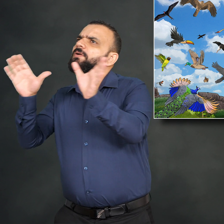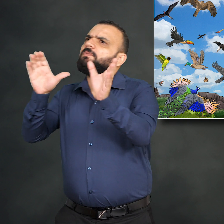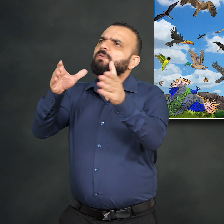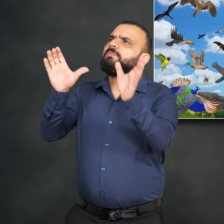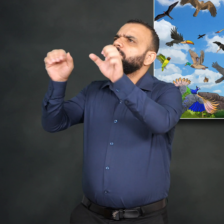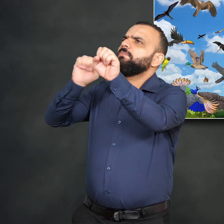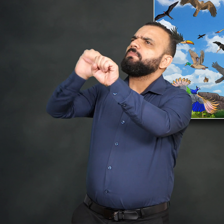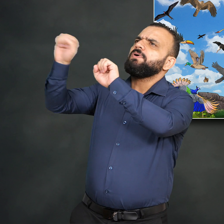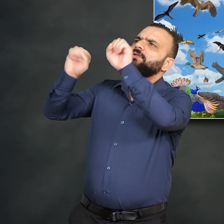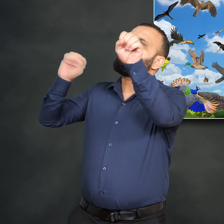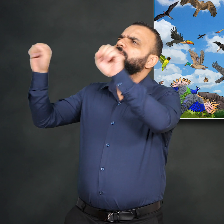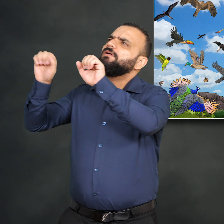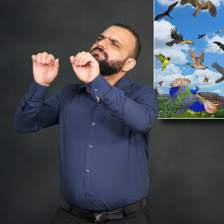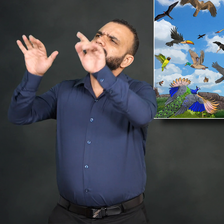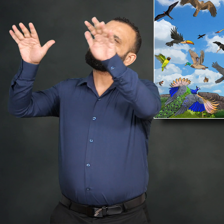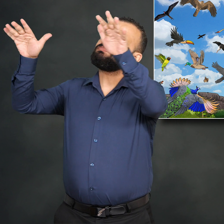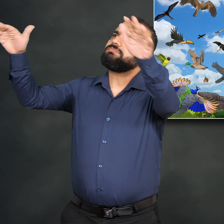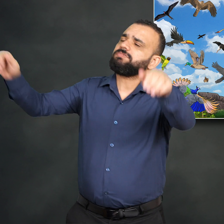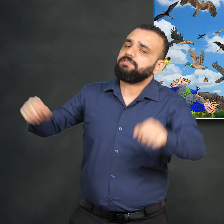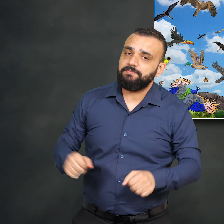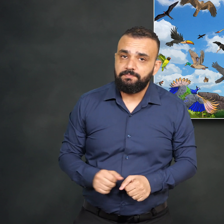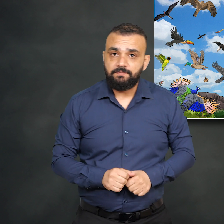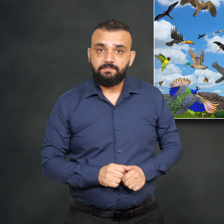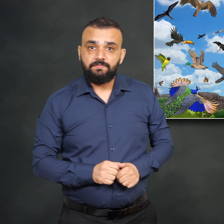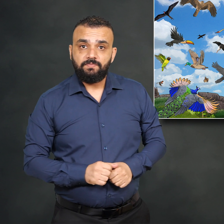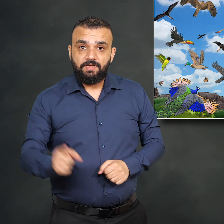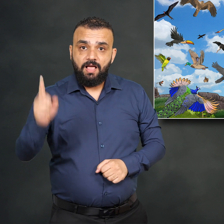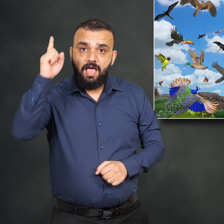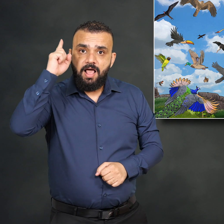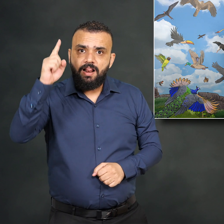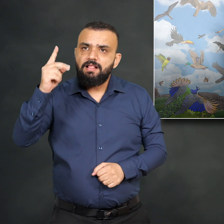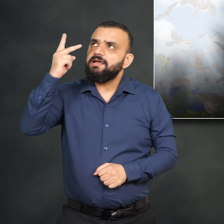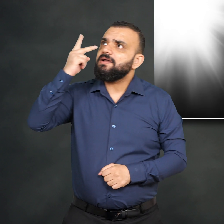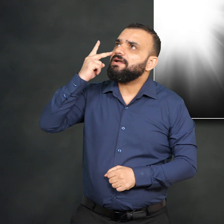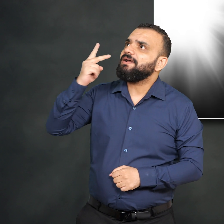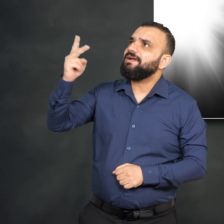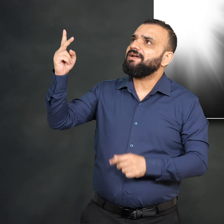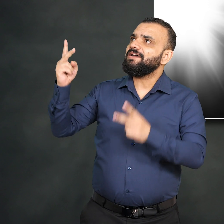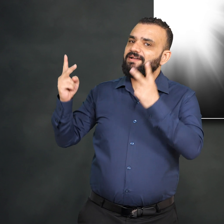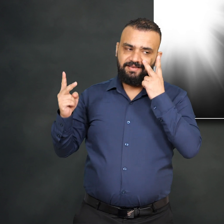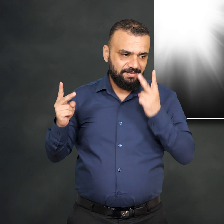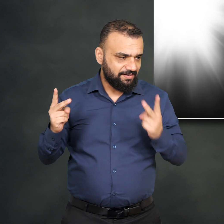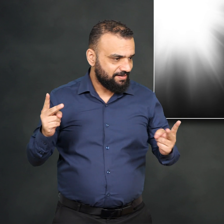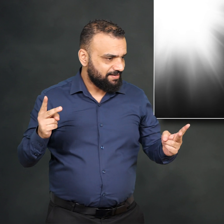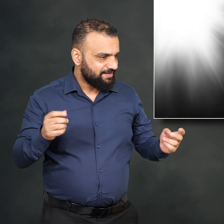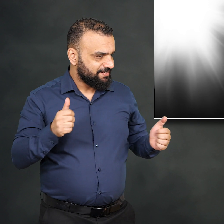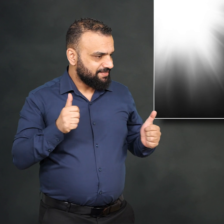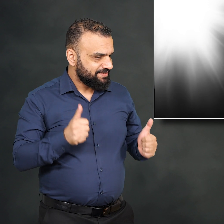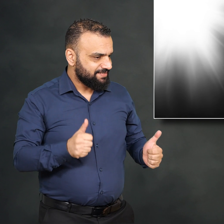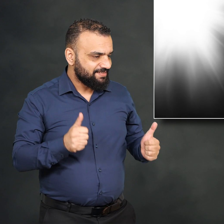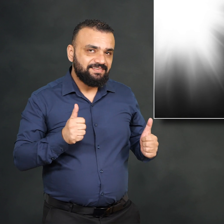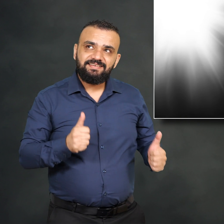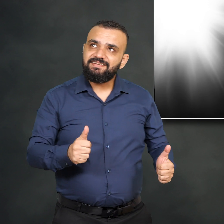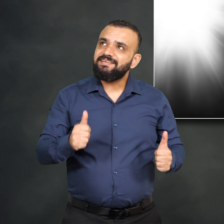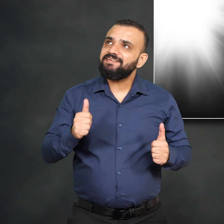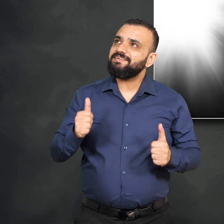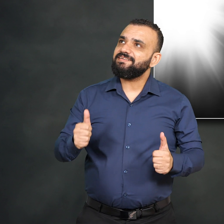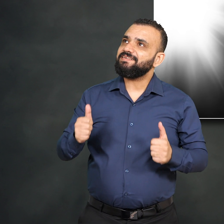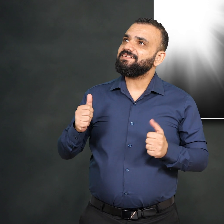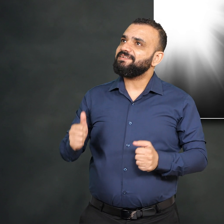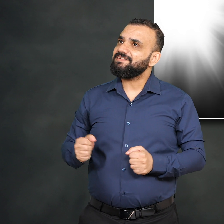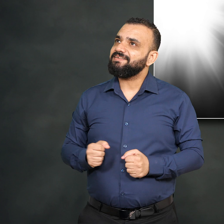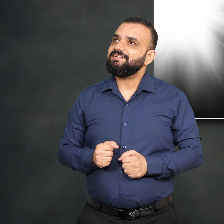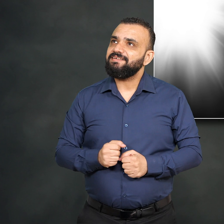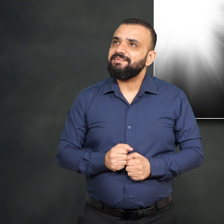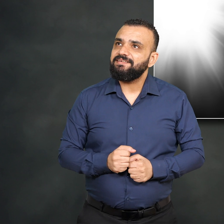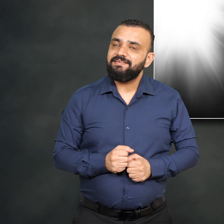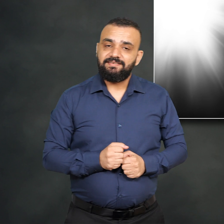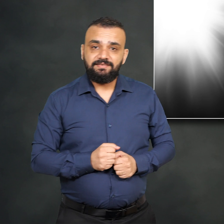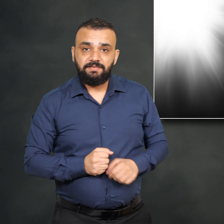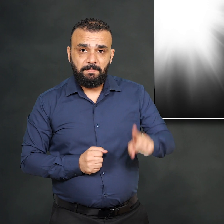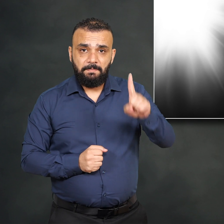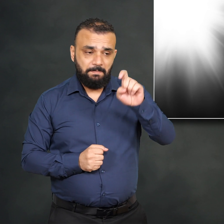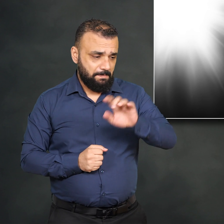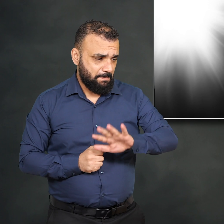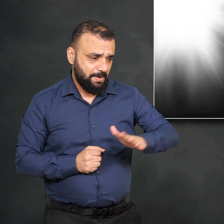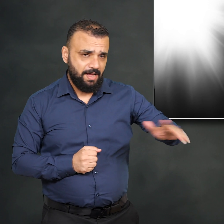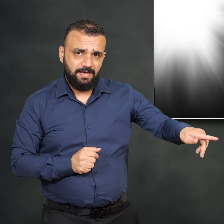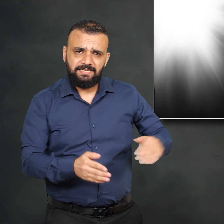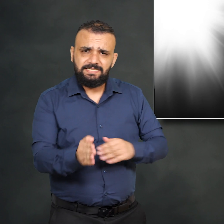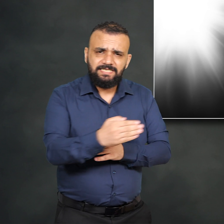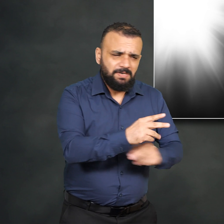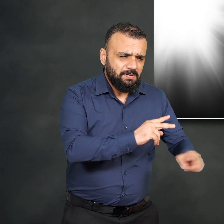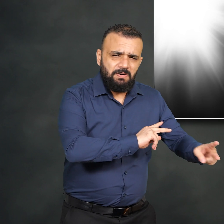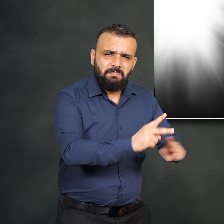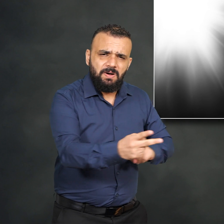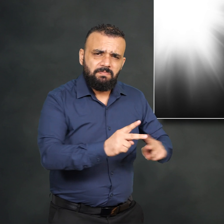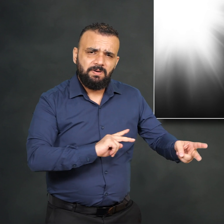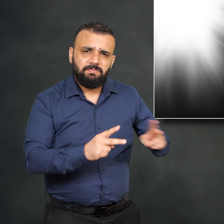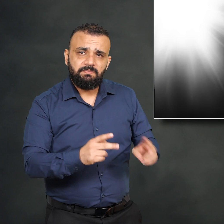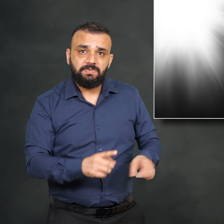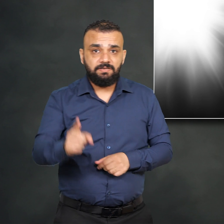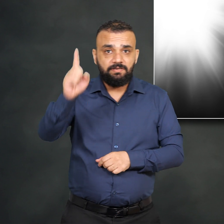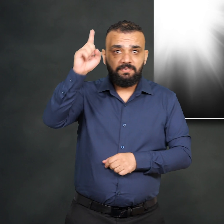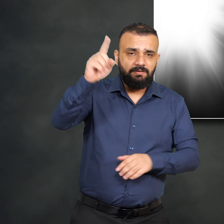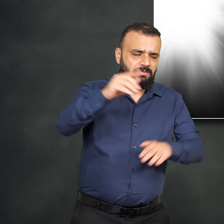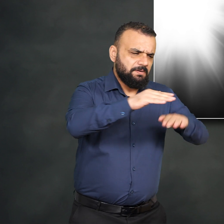And God saw that it was good.